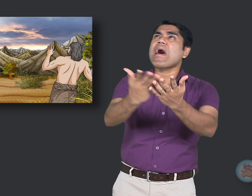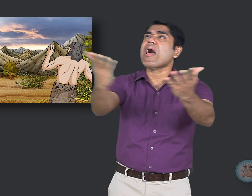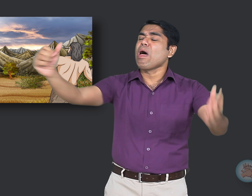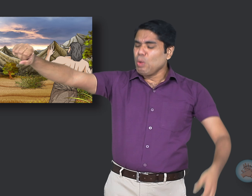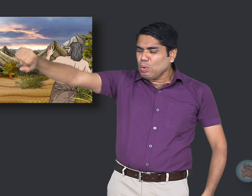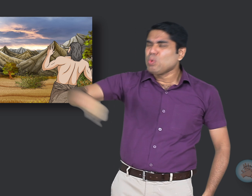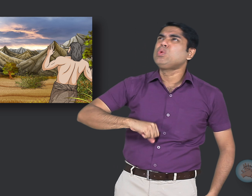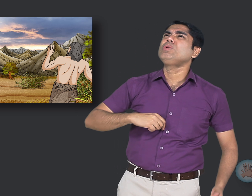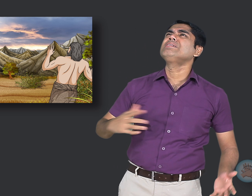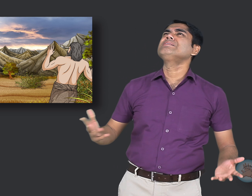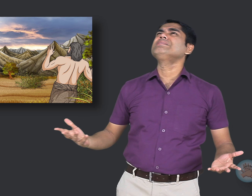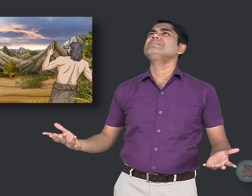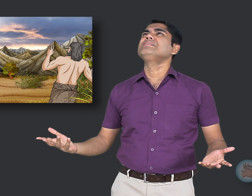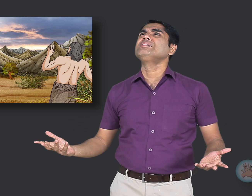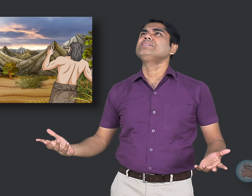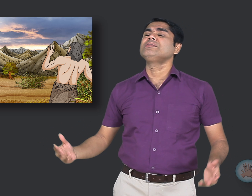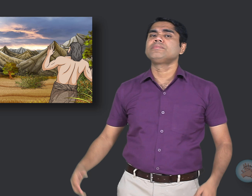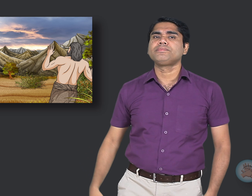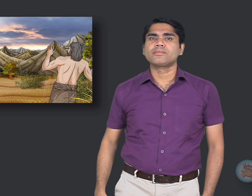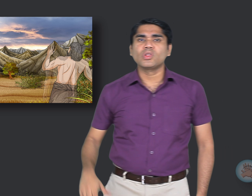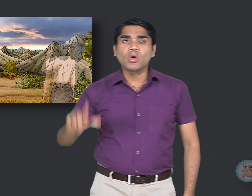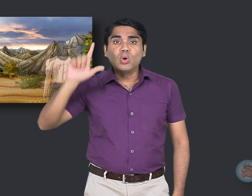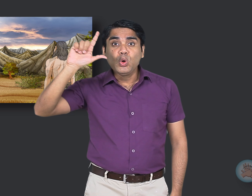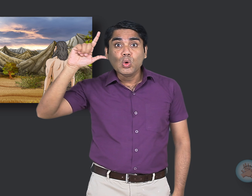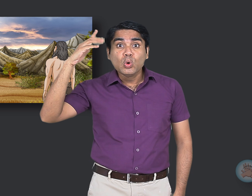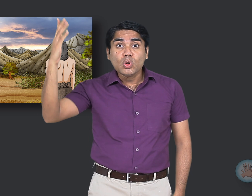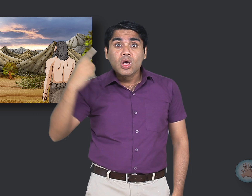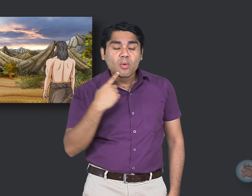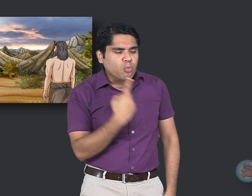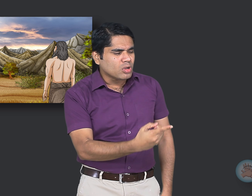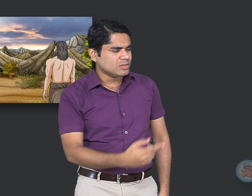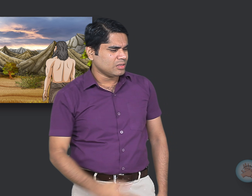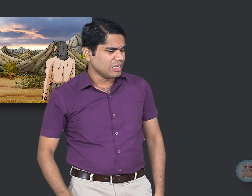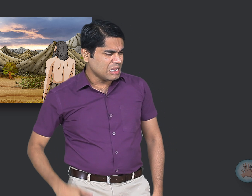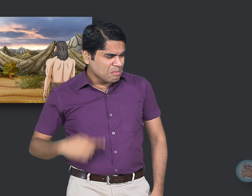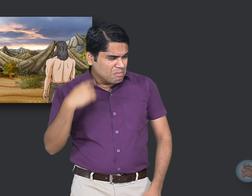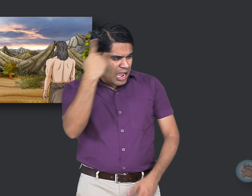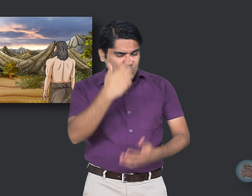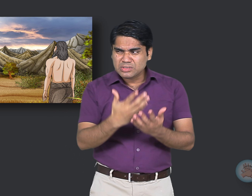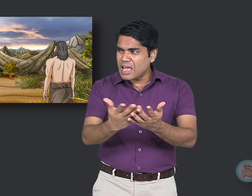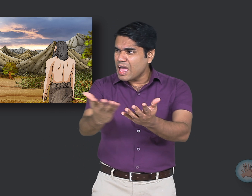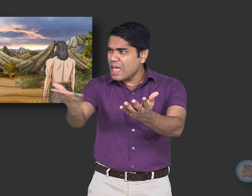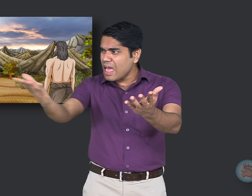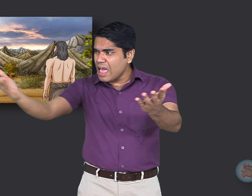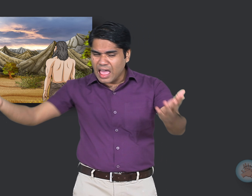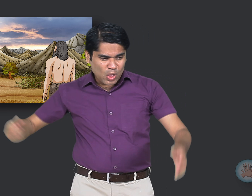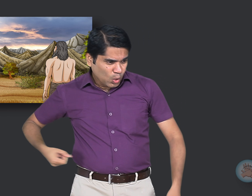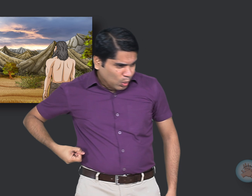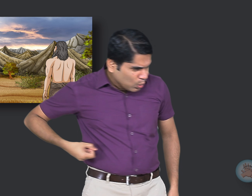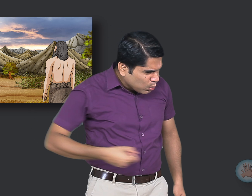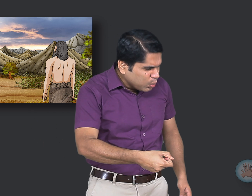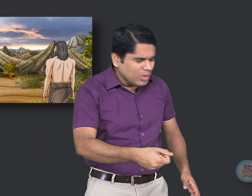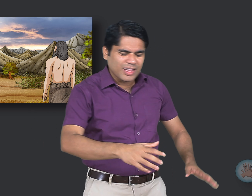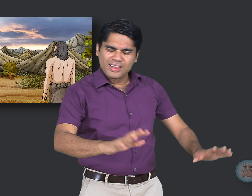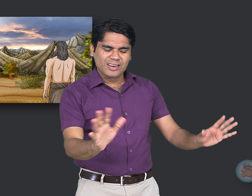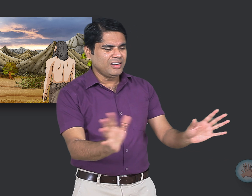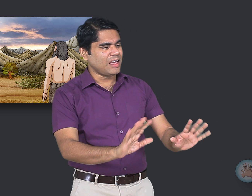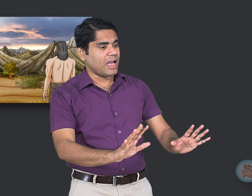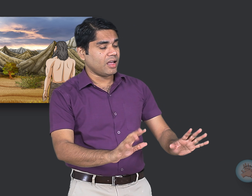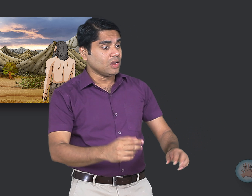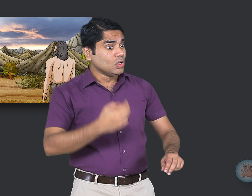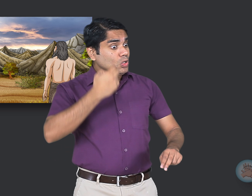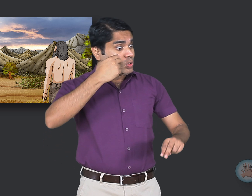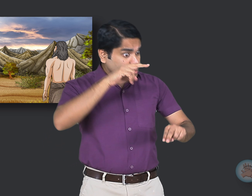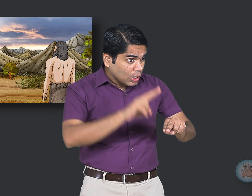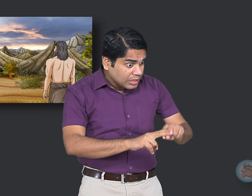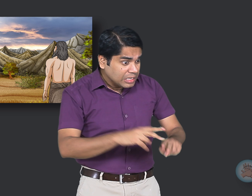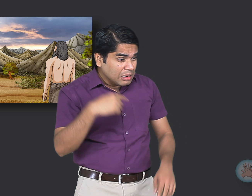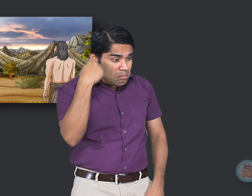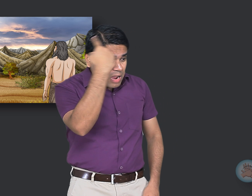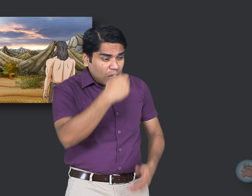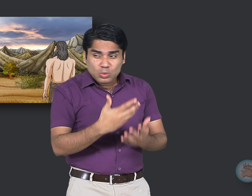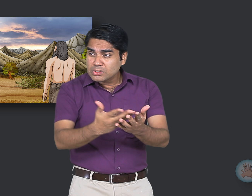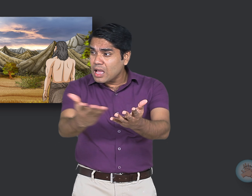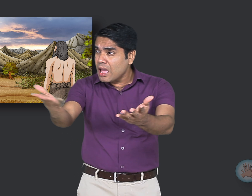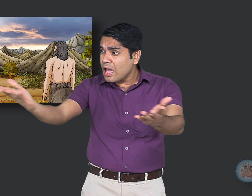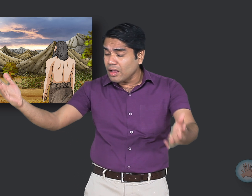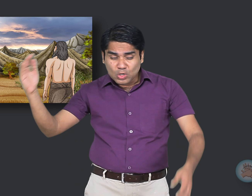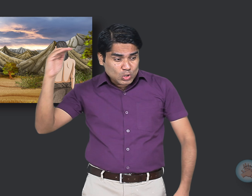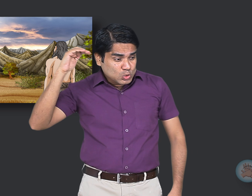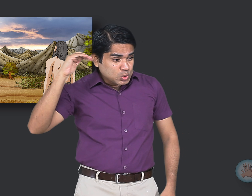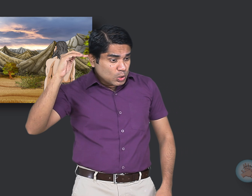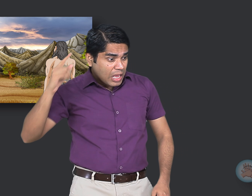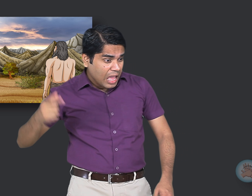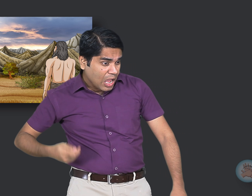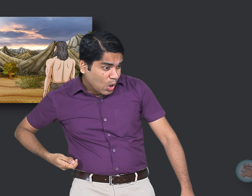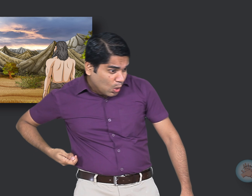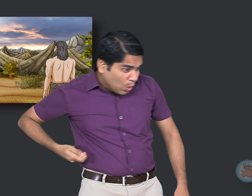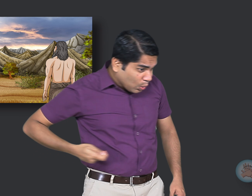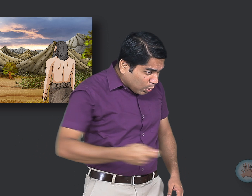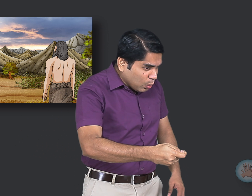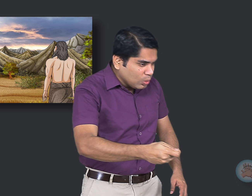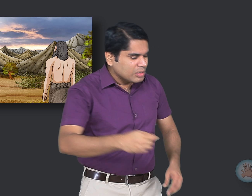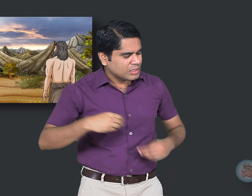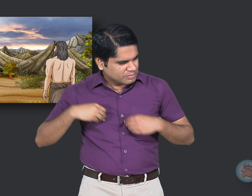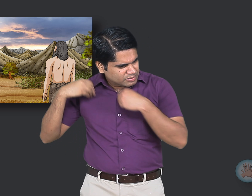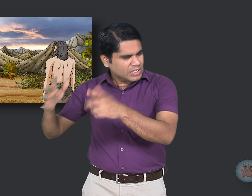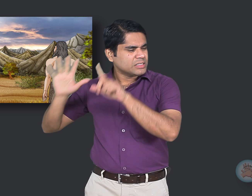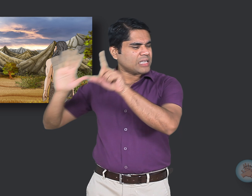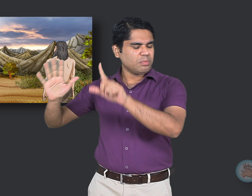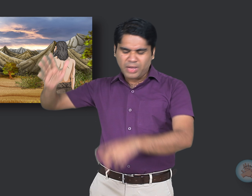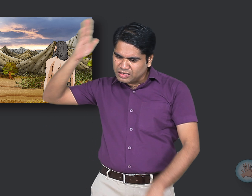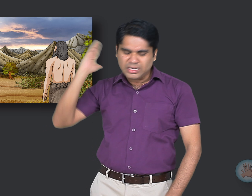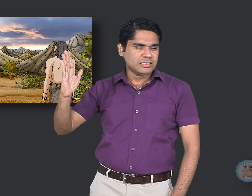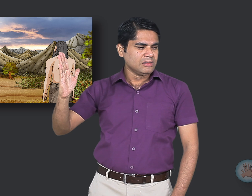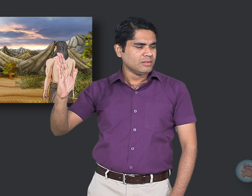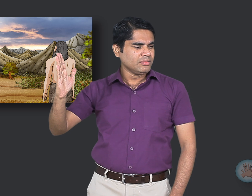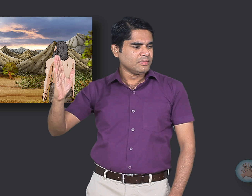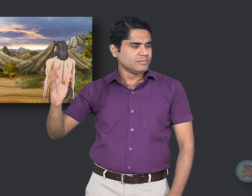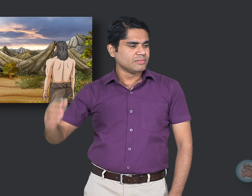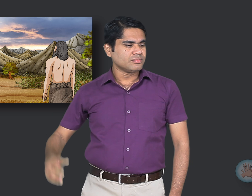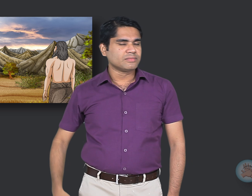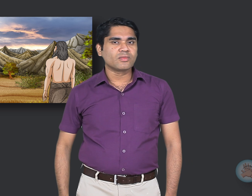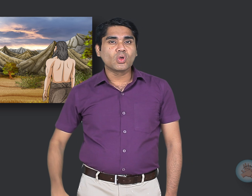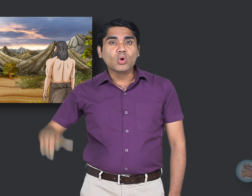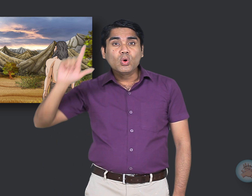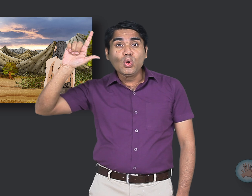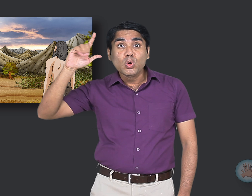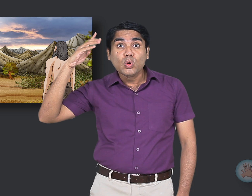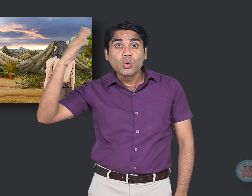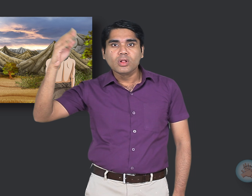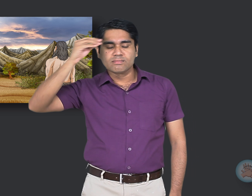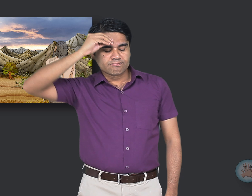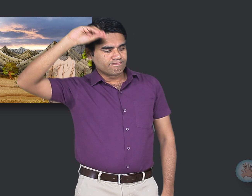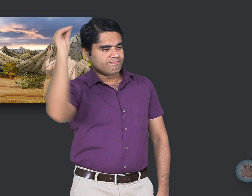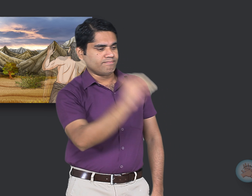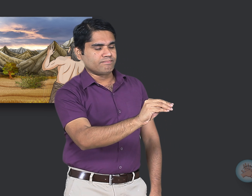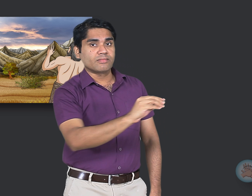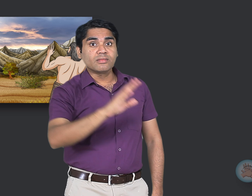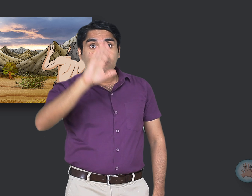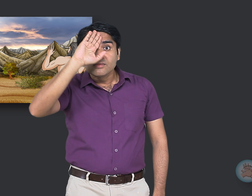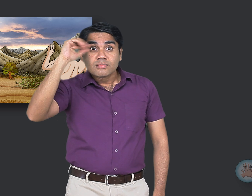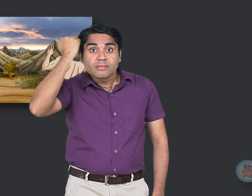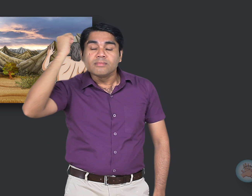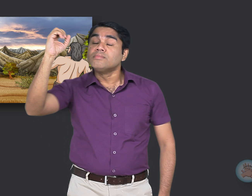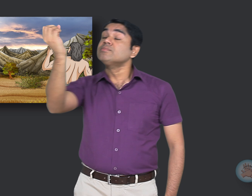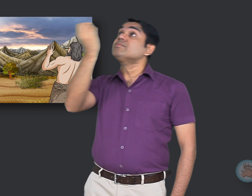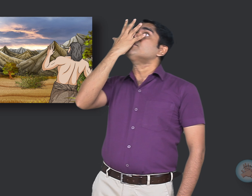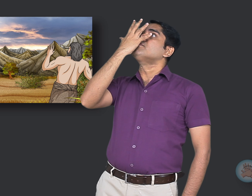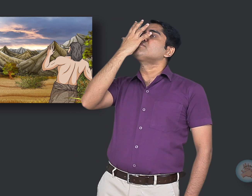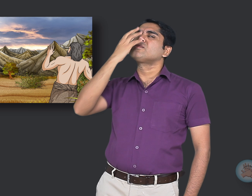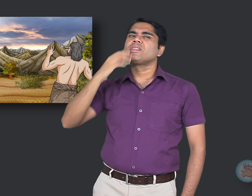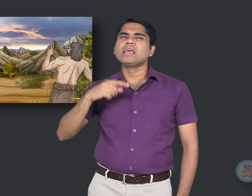I will be a fugitive and a wanderer on the earth, and whoever finds me will kill me.” “Not so!” replied the LORD.